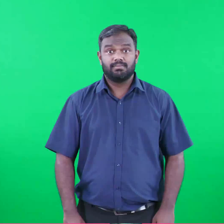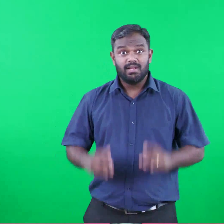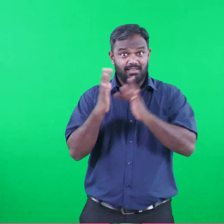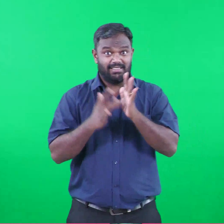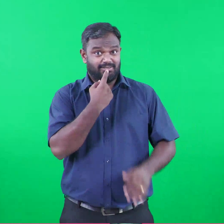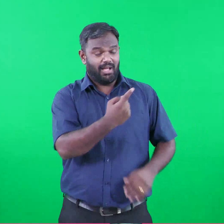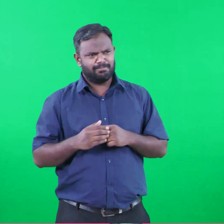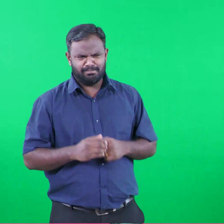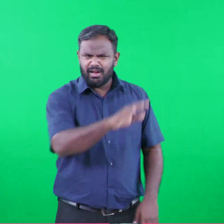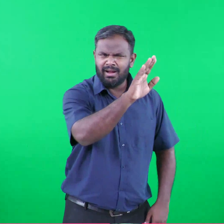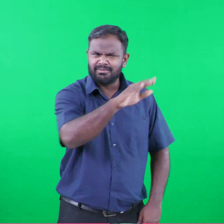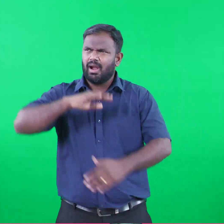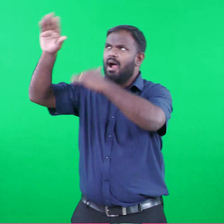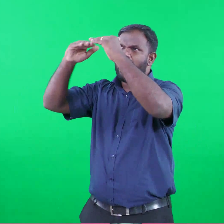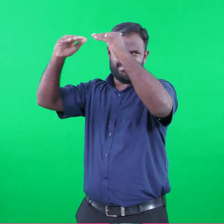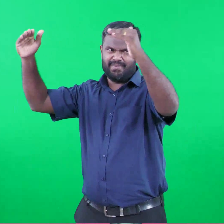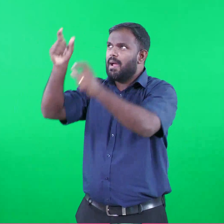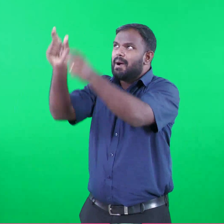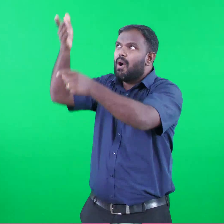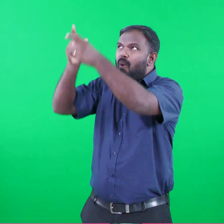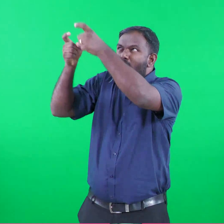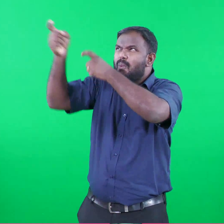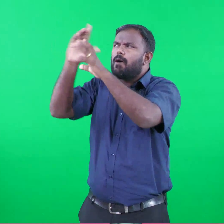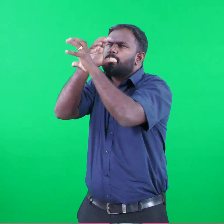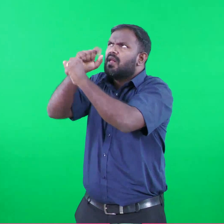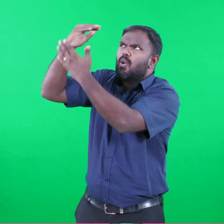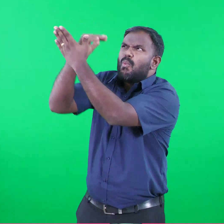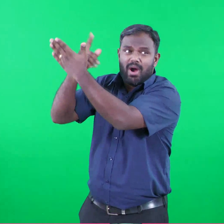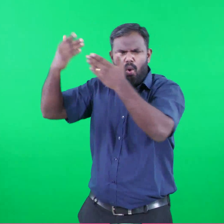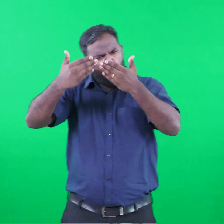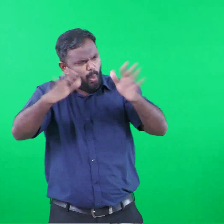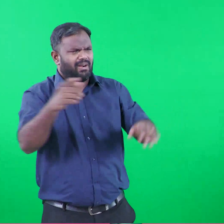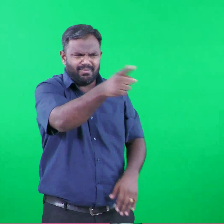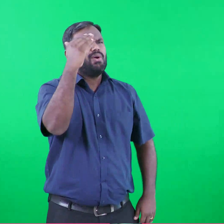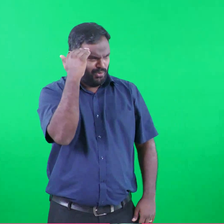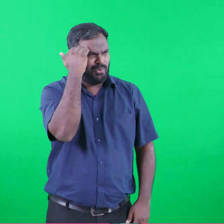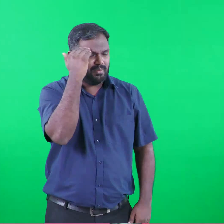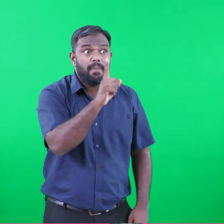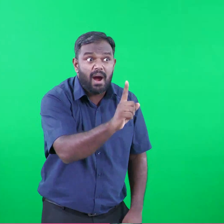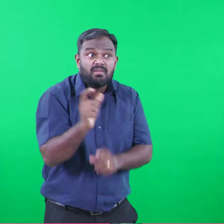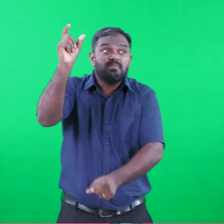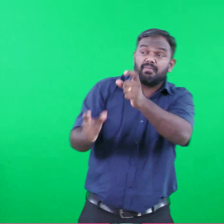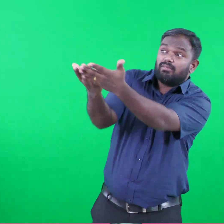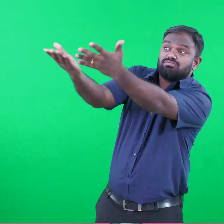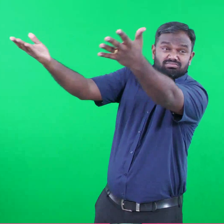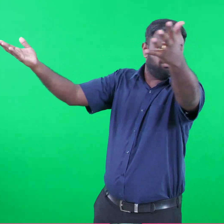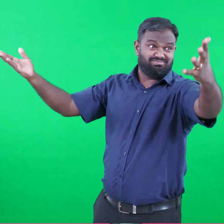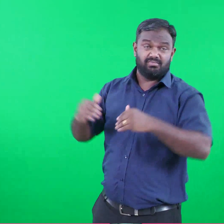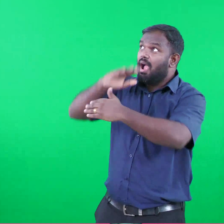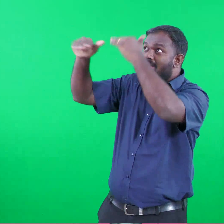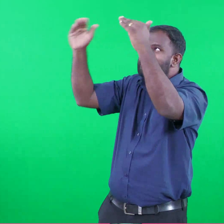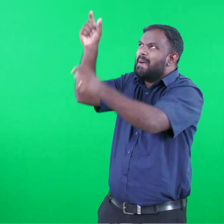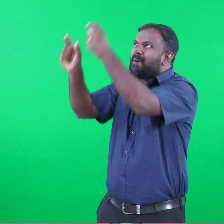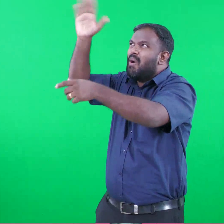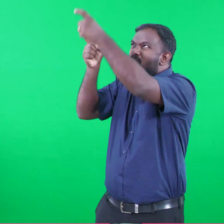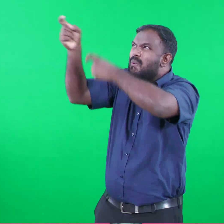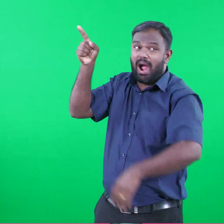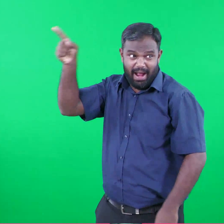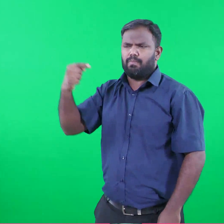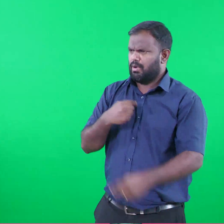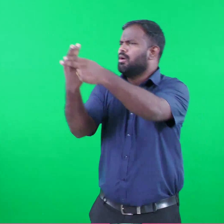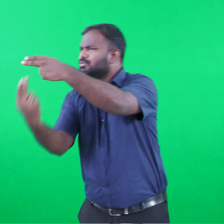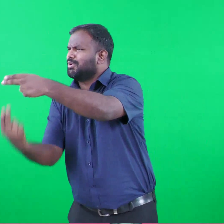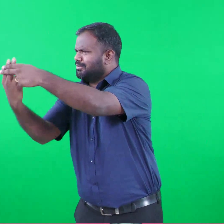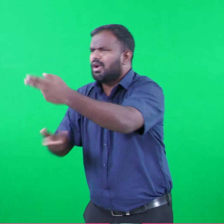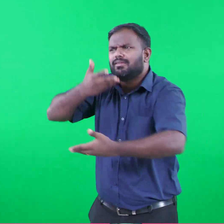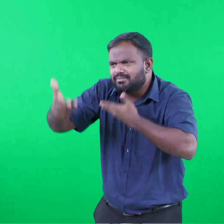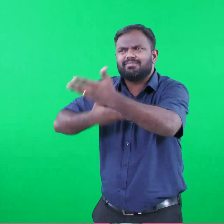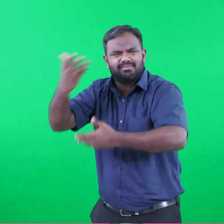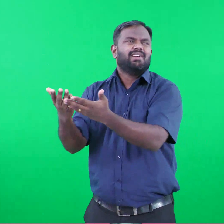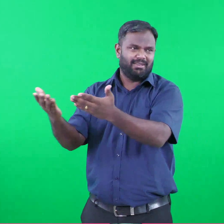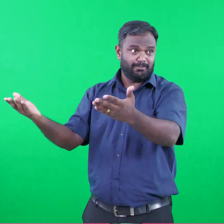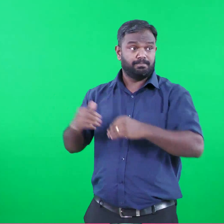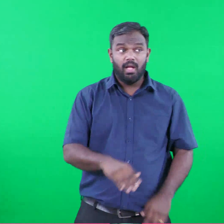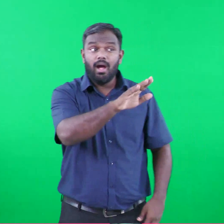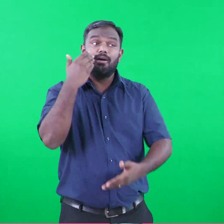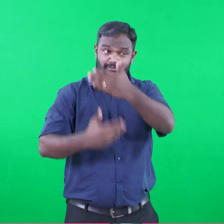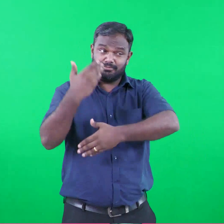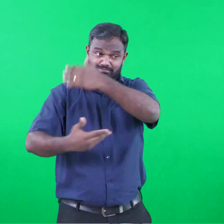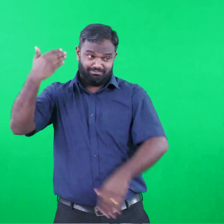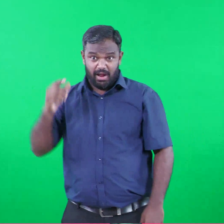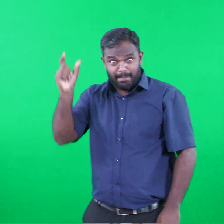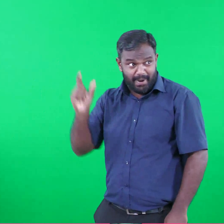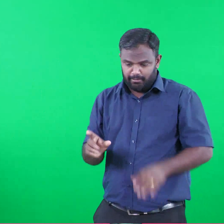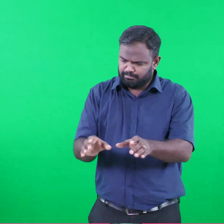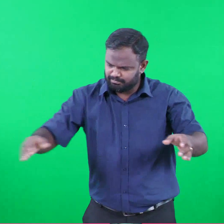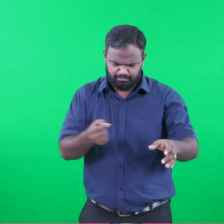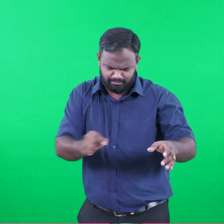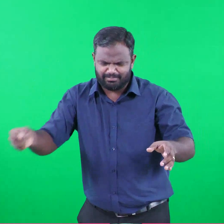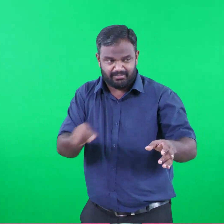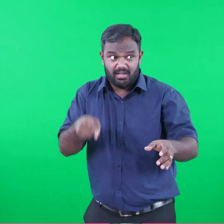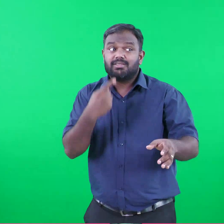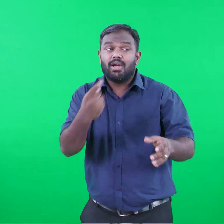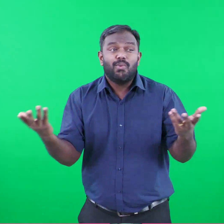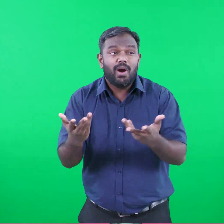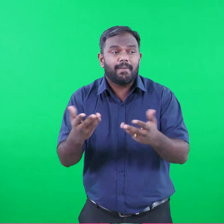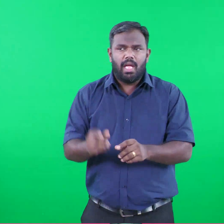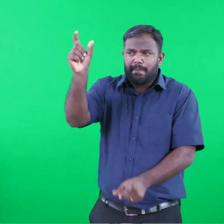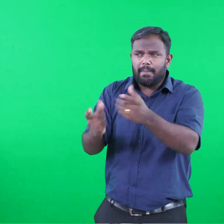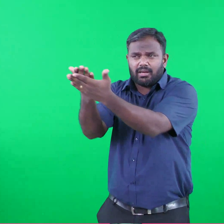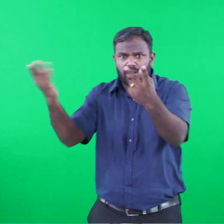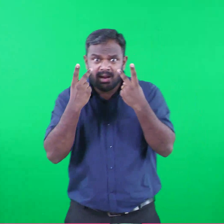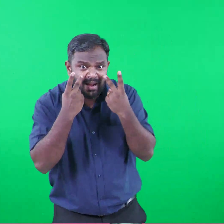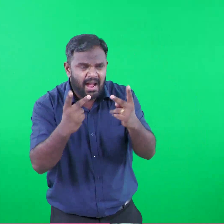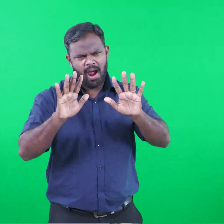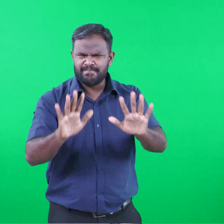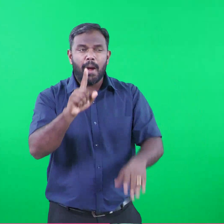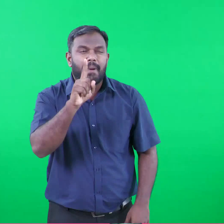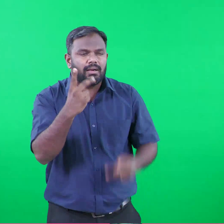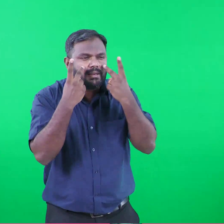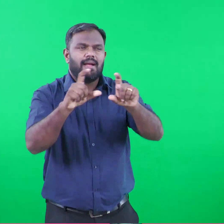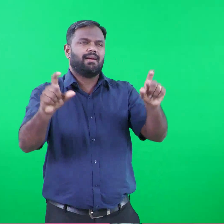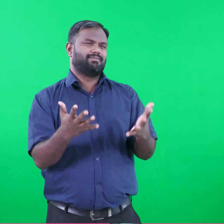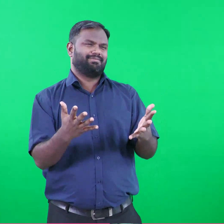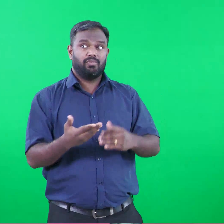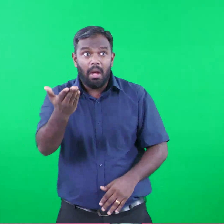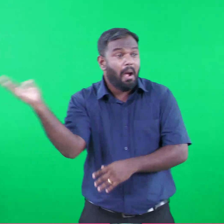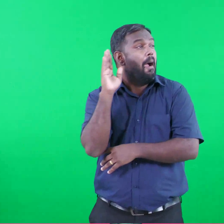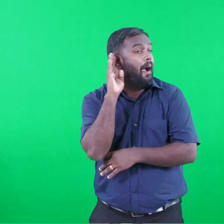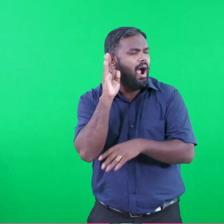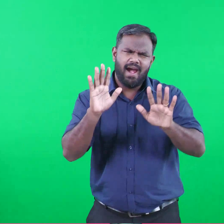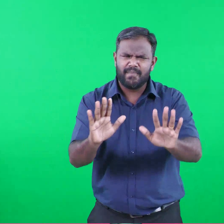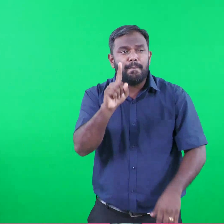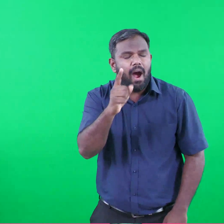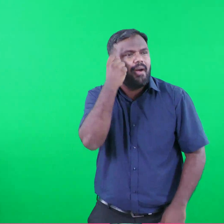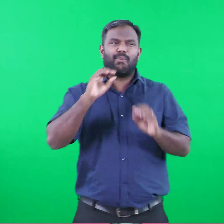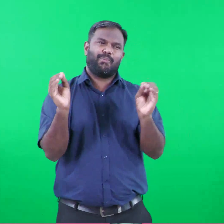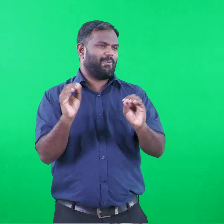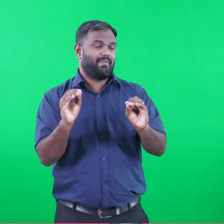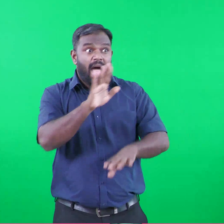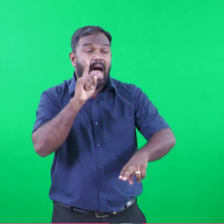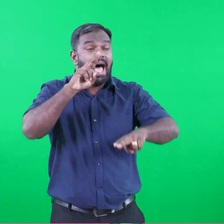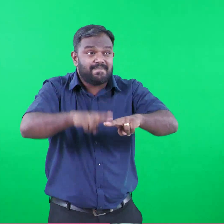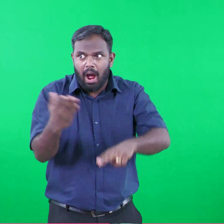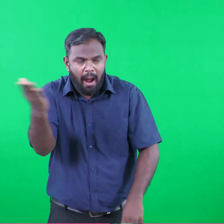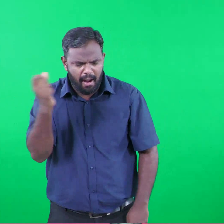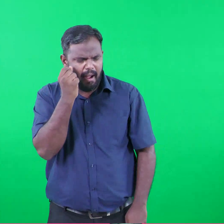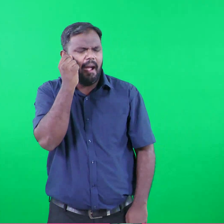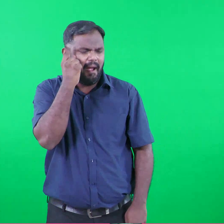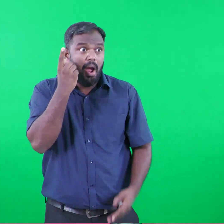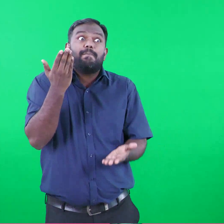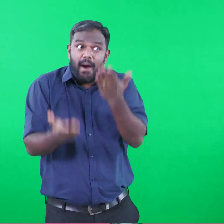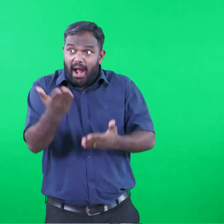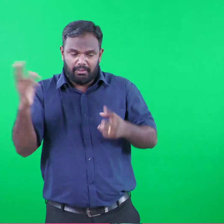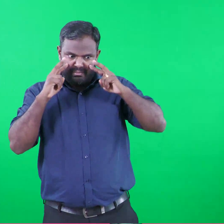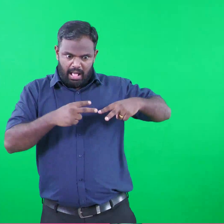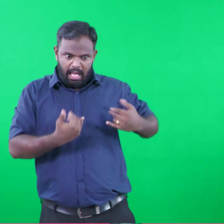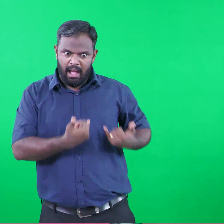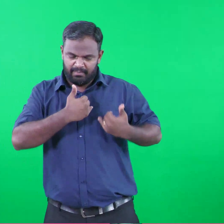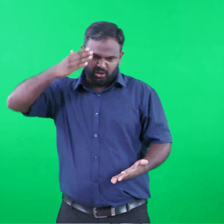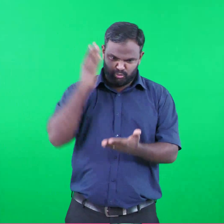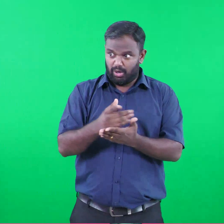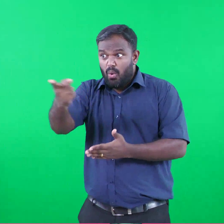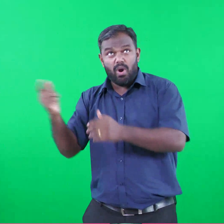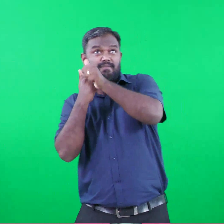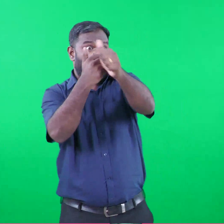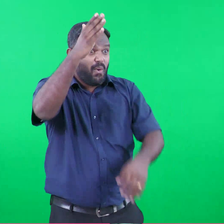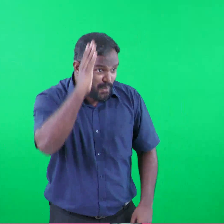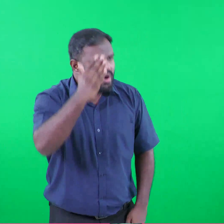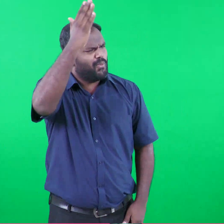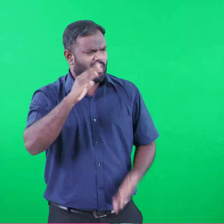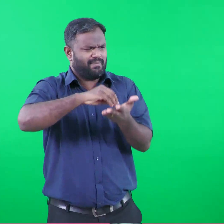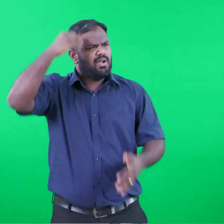He replied, "The mystery of the kingdom of God has been given to you, but to those on the outside everything is expressed in parables, so that, ' they may be ever seeing but never perceiving, and ever hearing but never understanding;